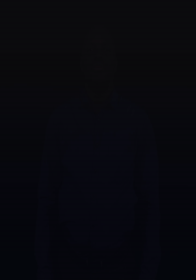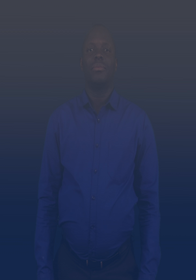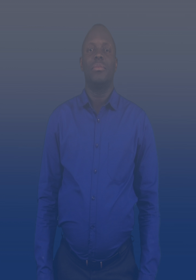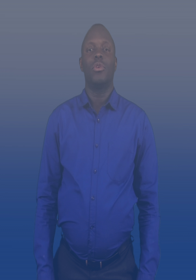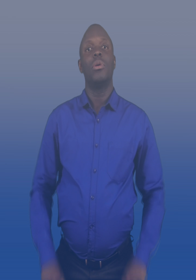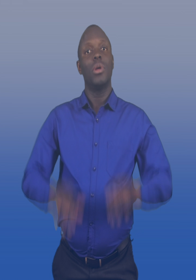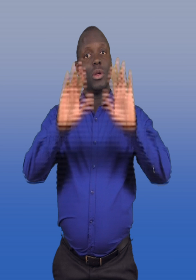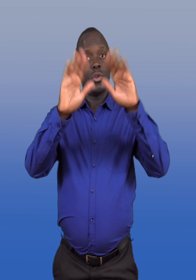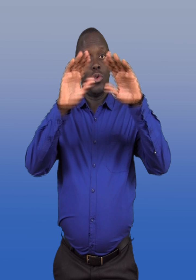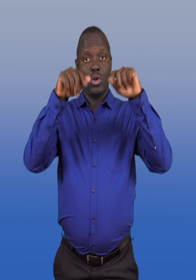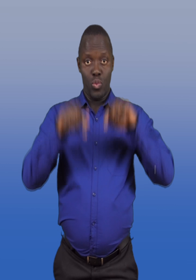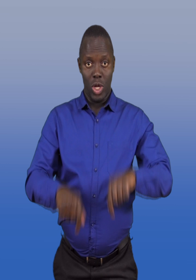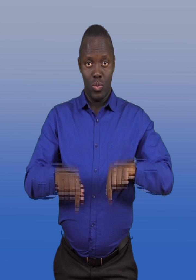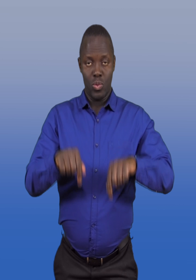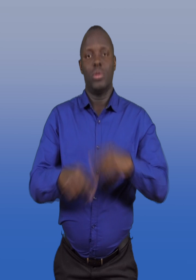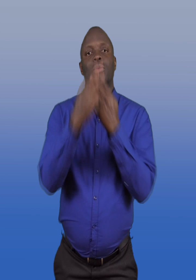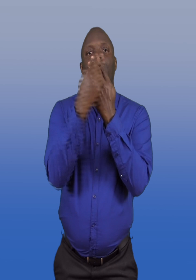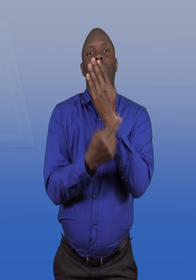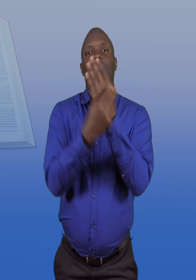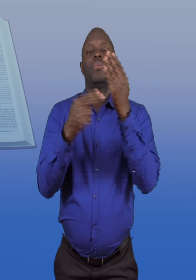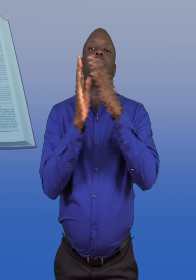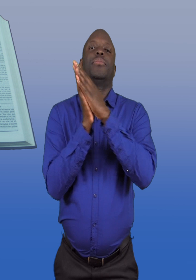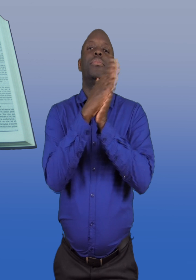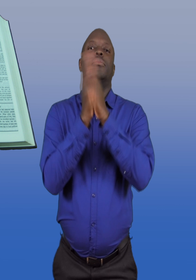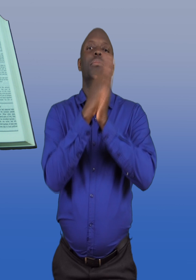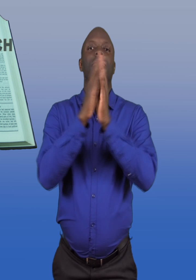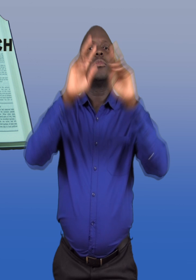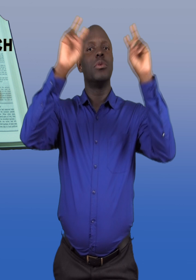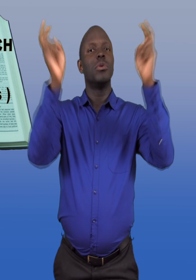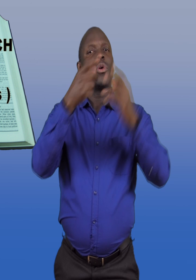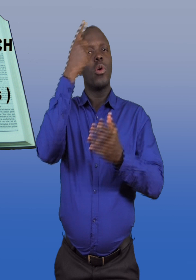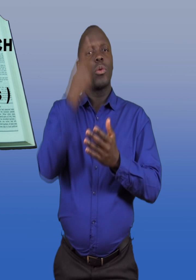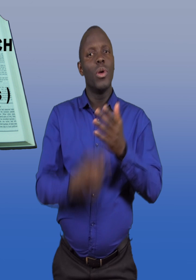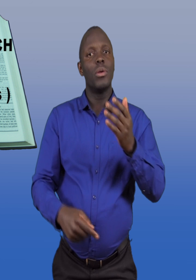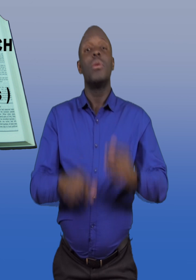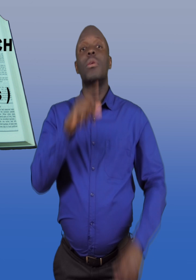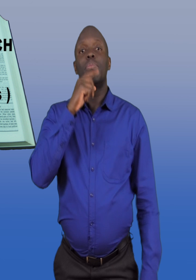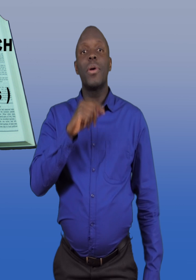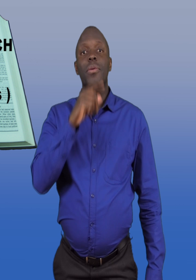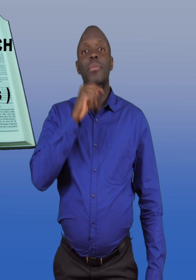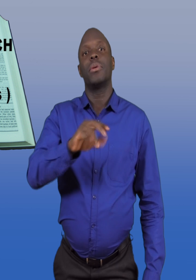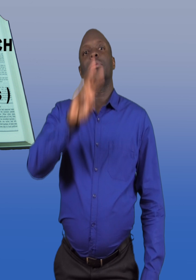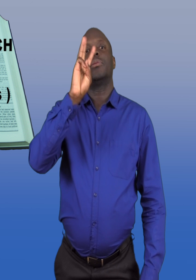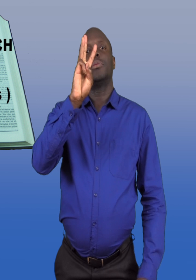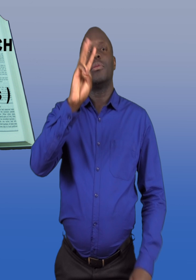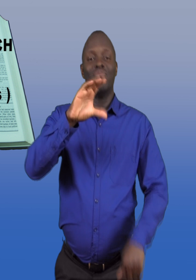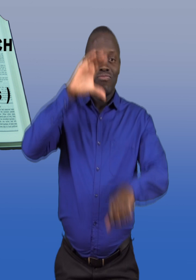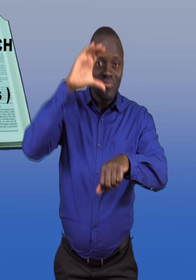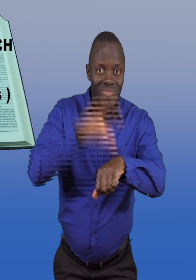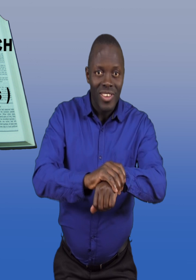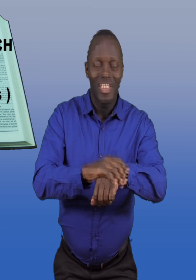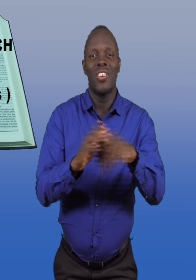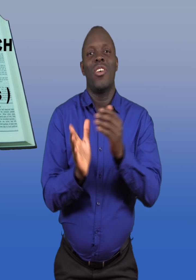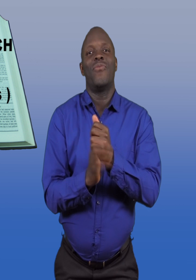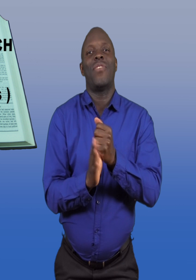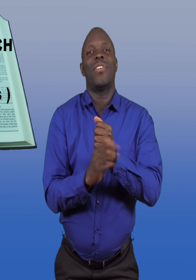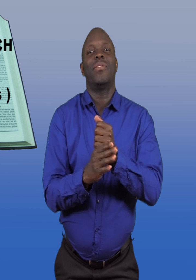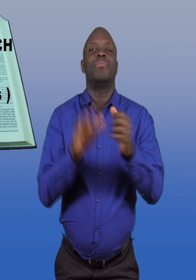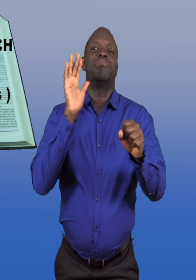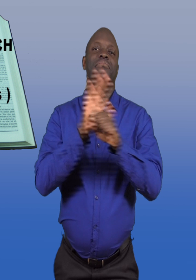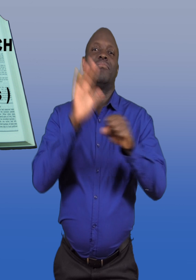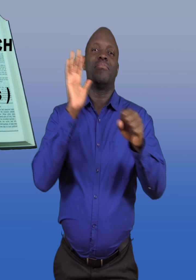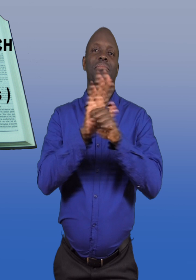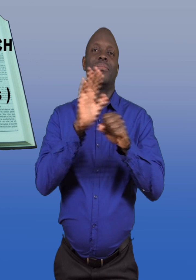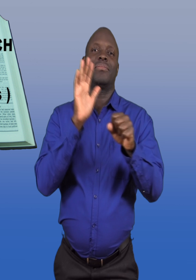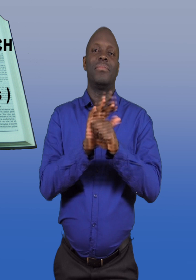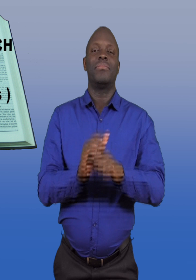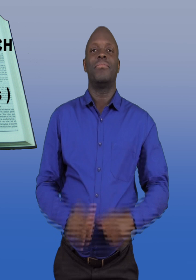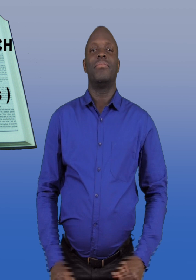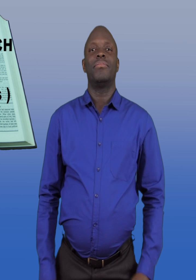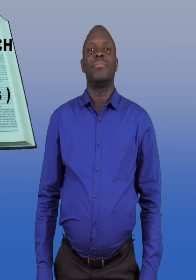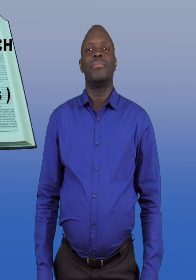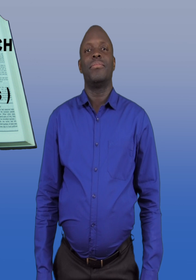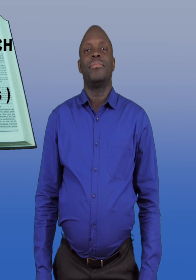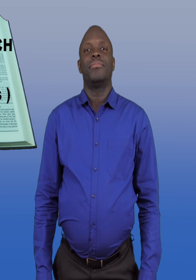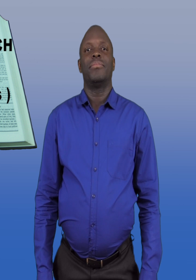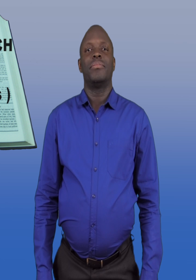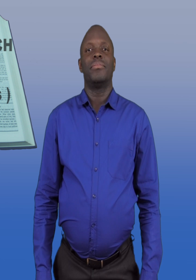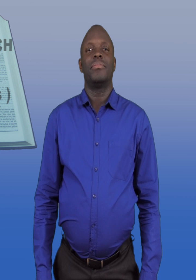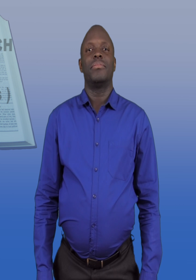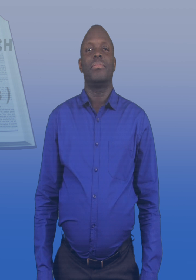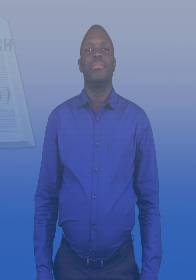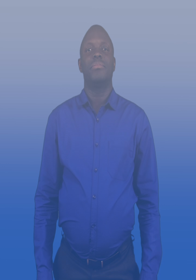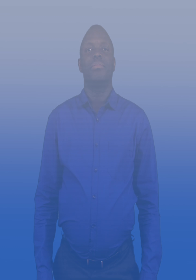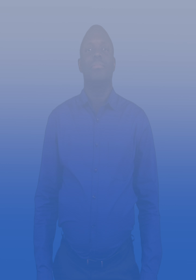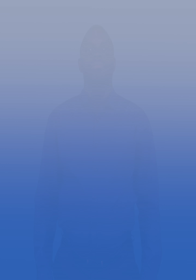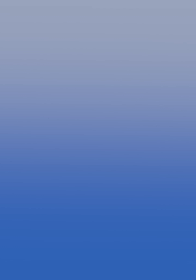Three men catch many fishes